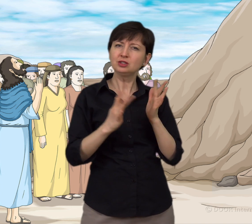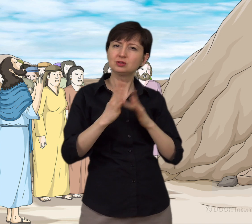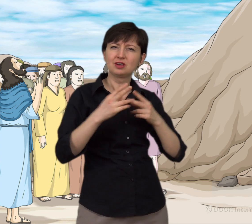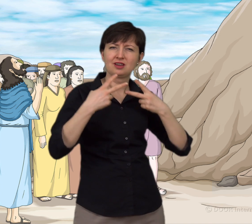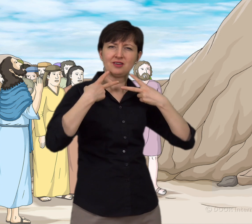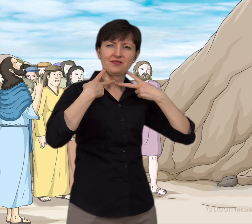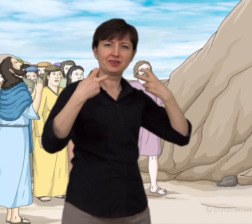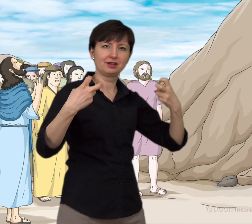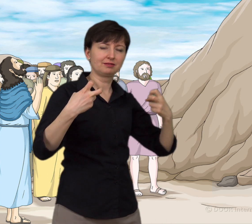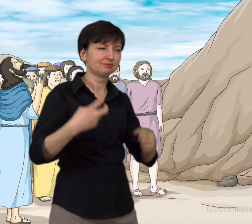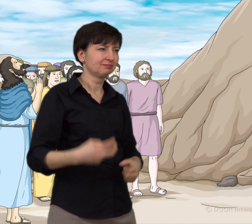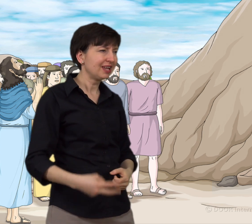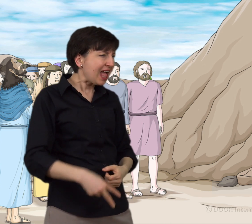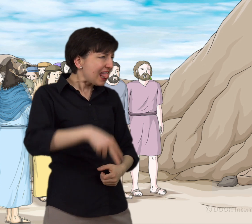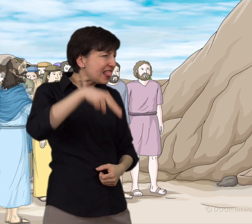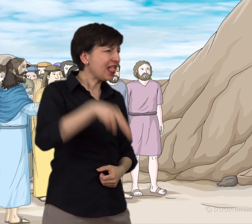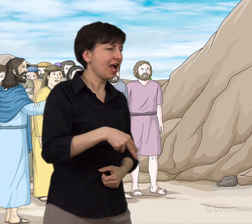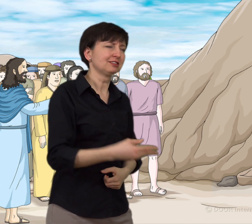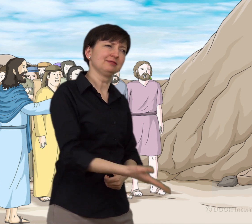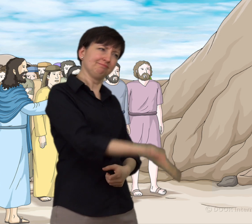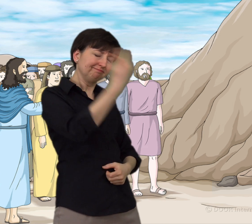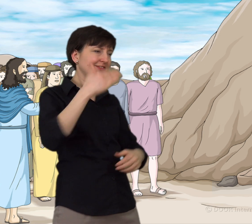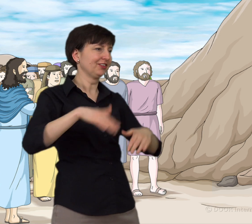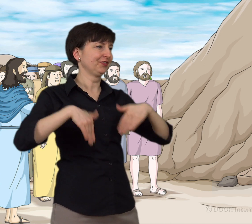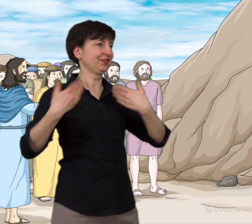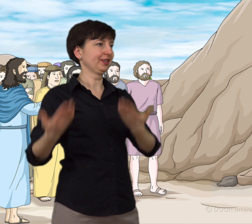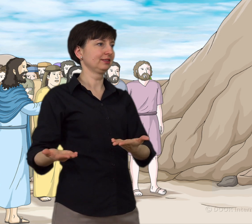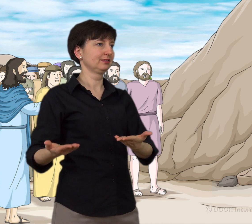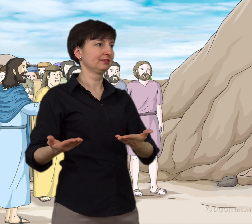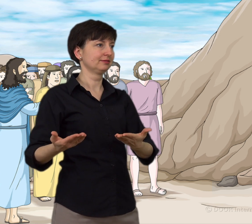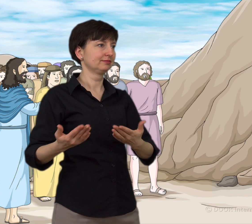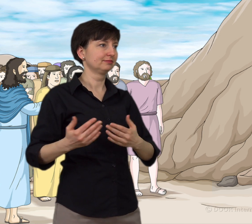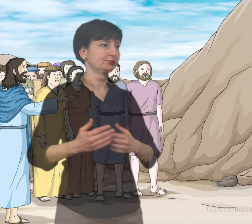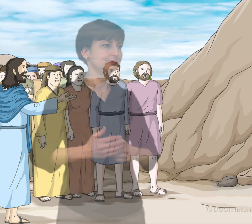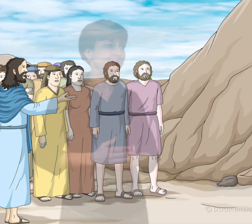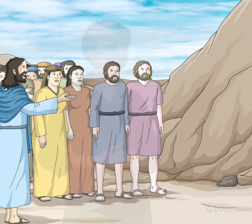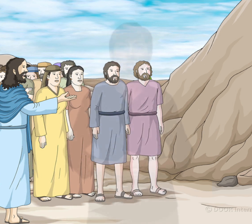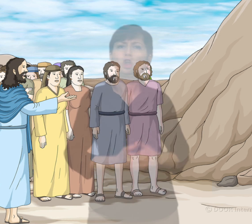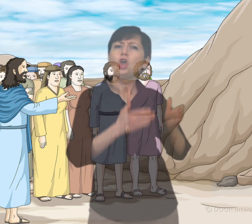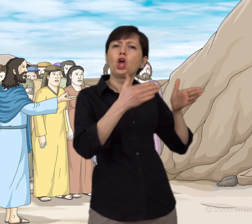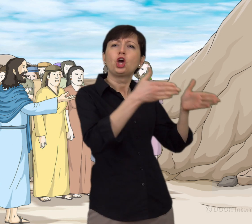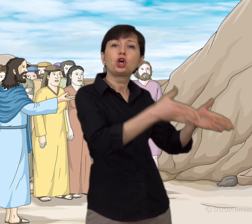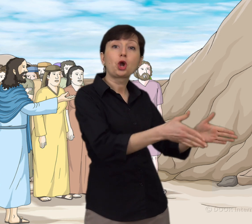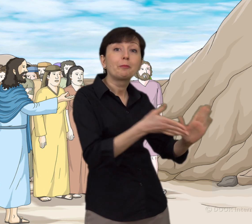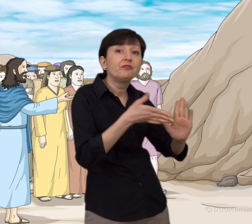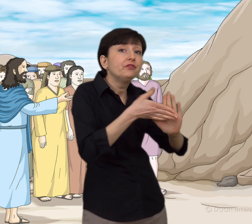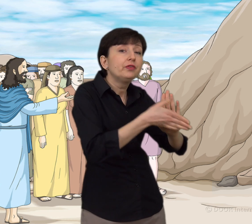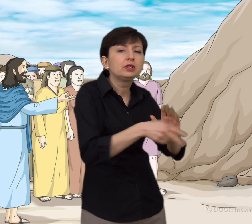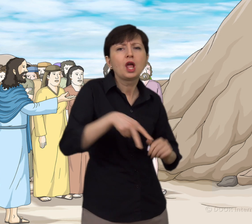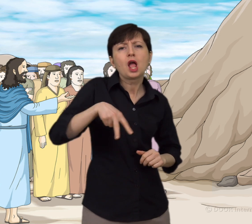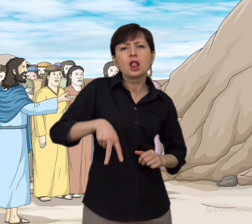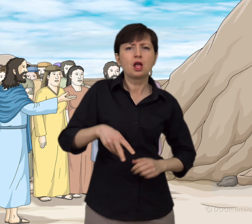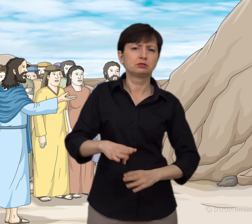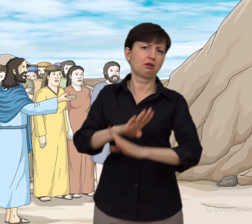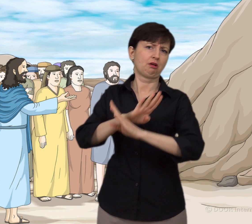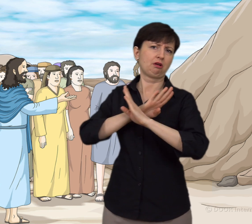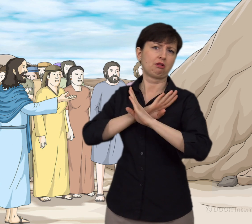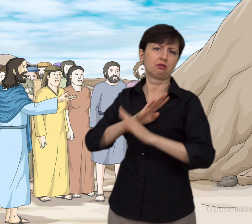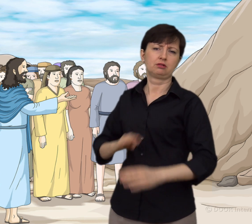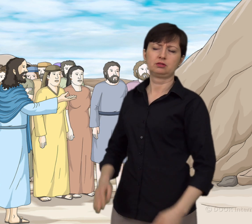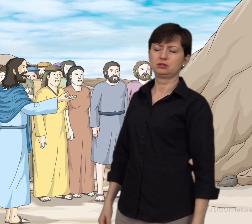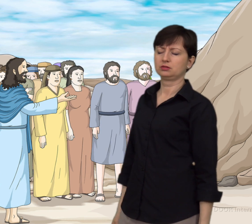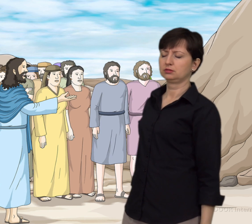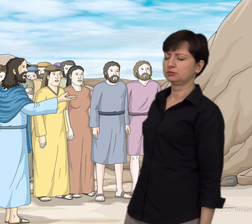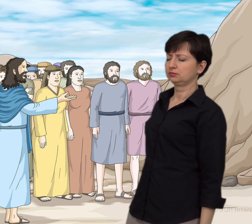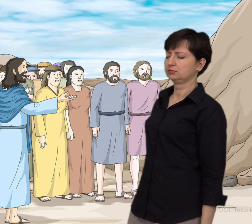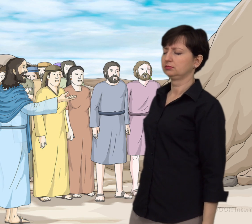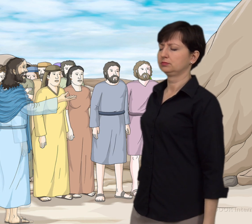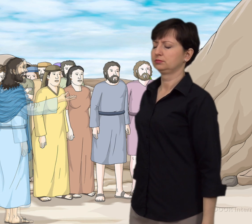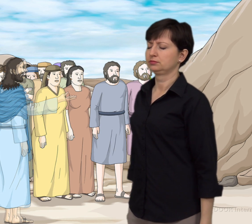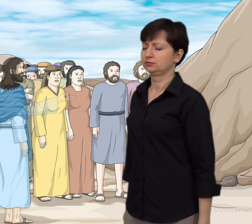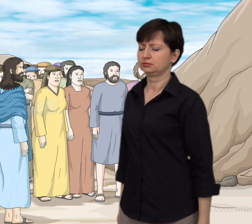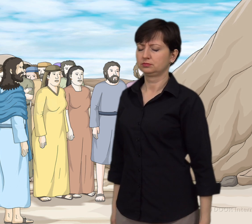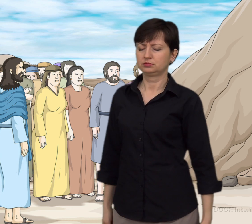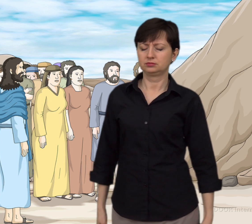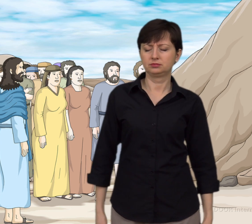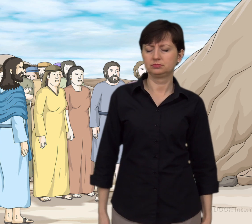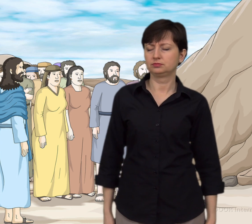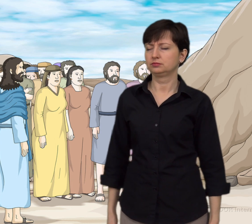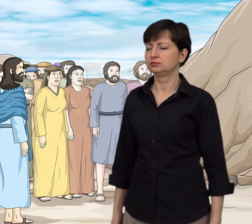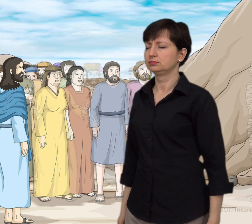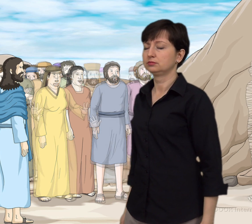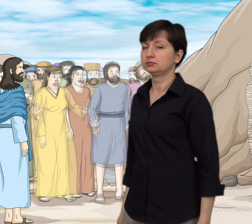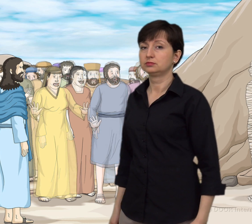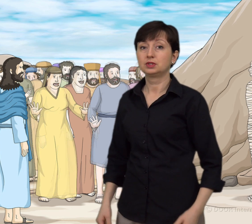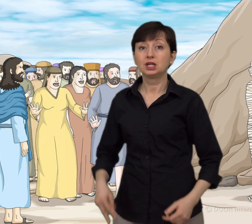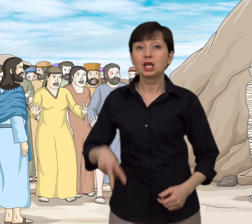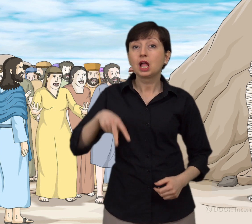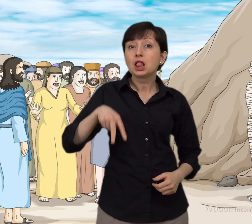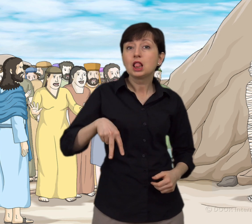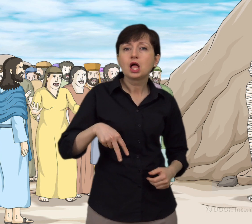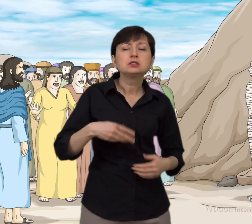After Jesus had said this, He called out in a loud voice, “Lazarus, come out!”